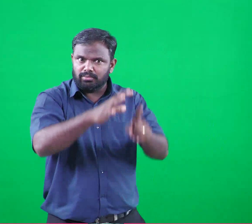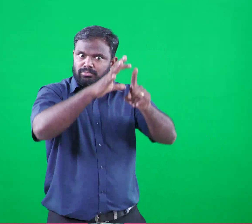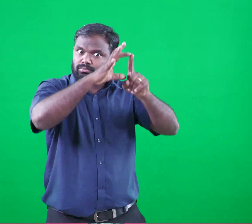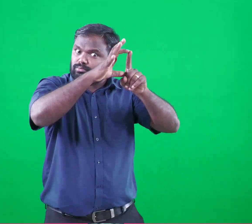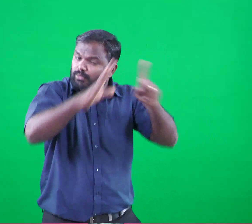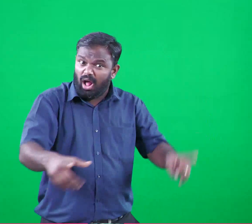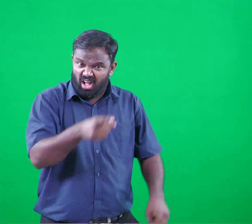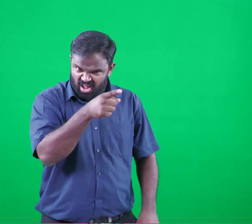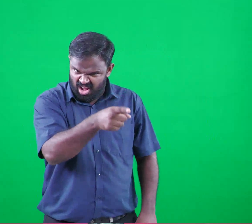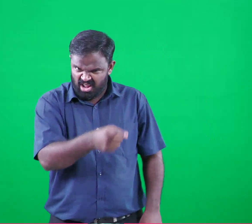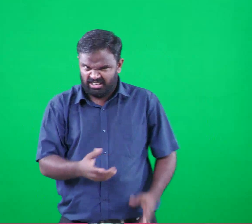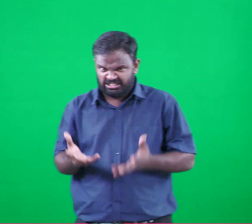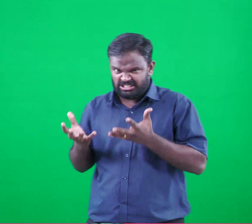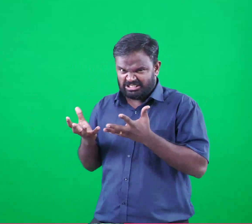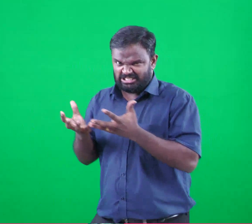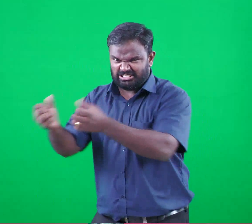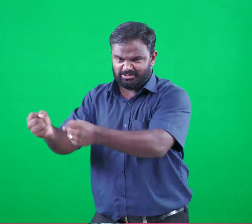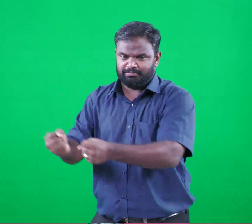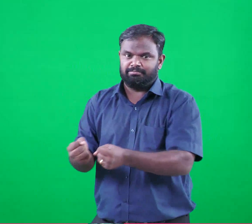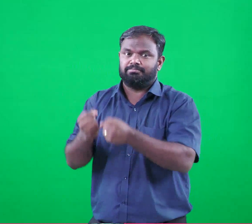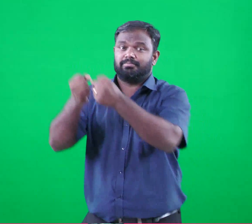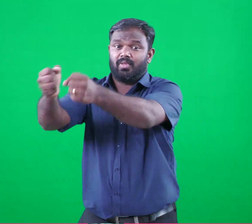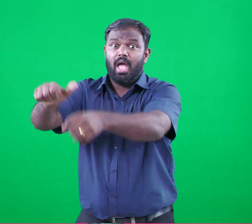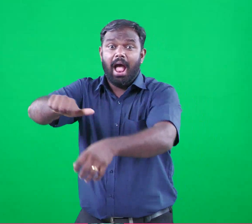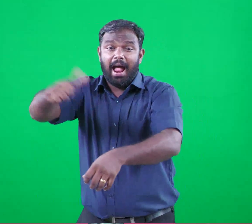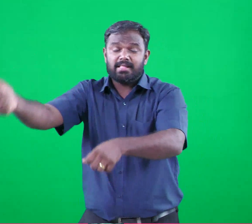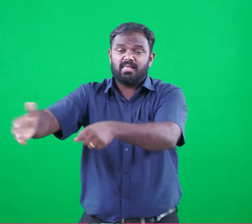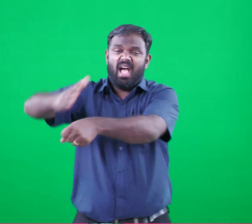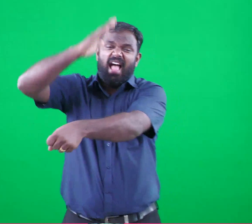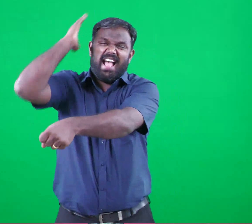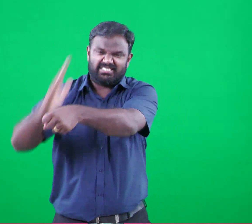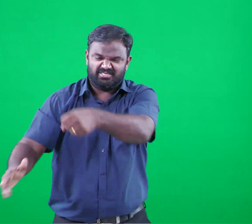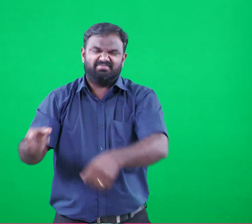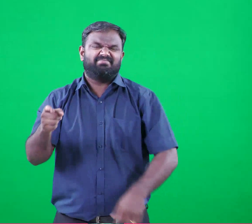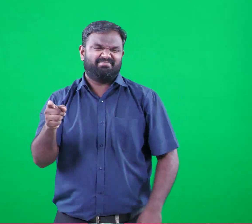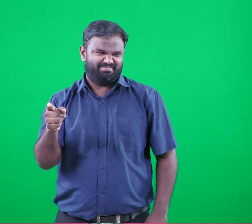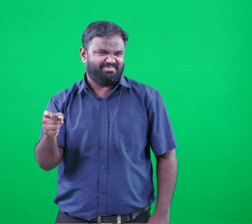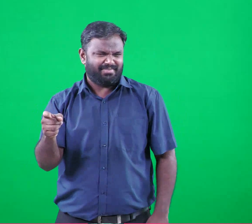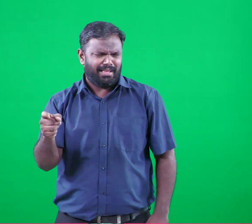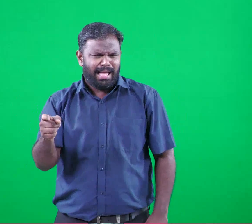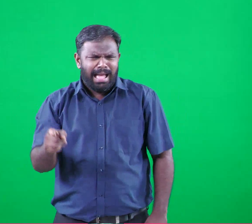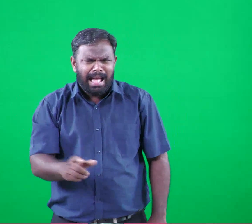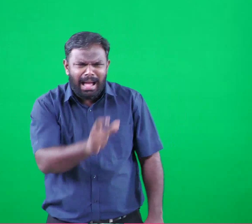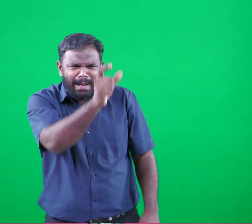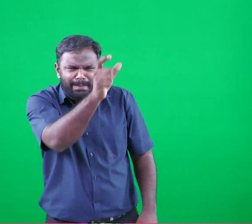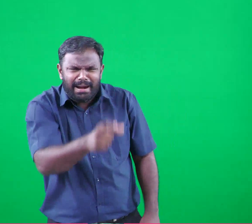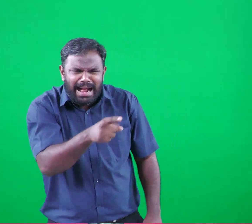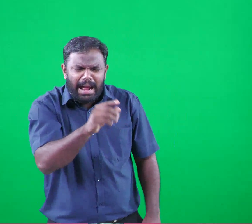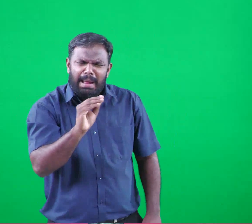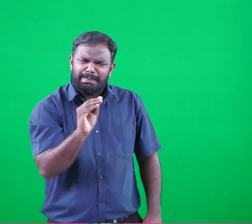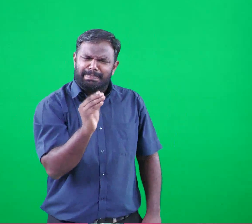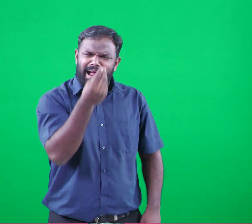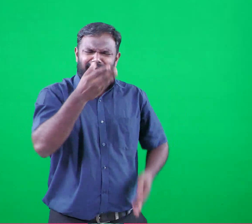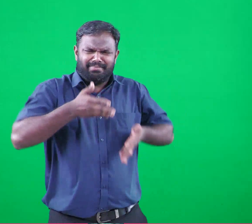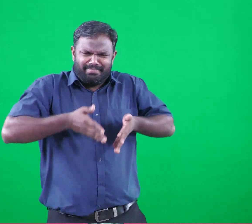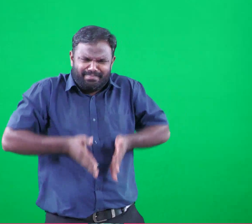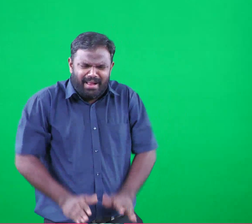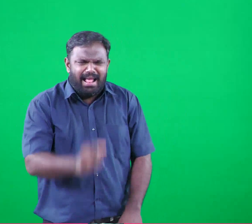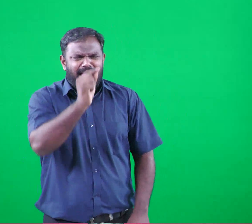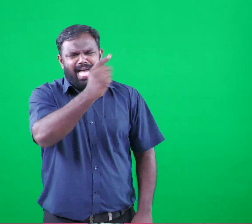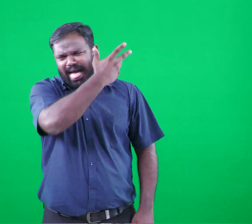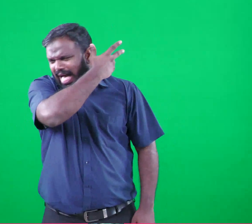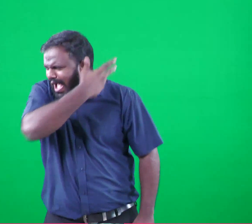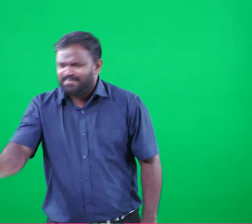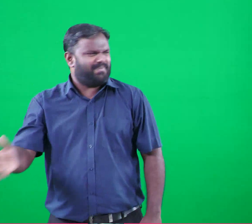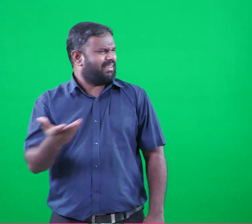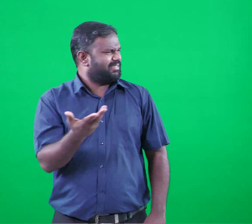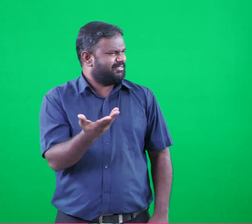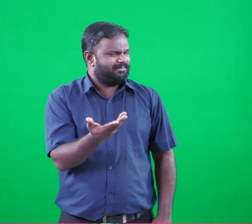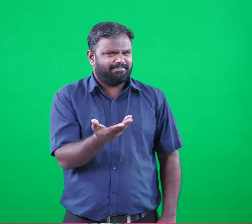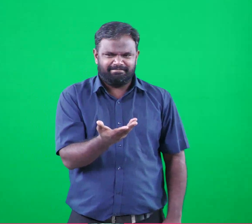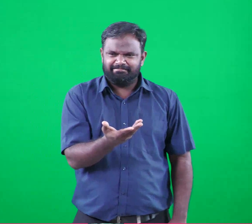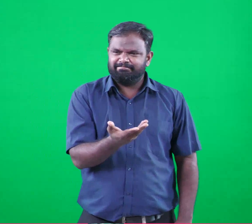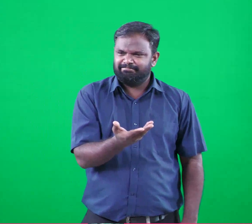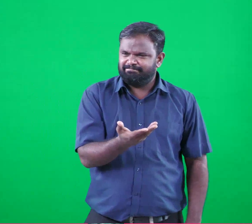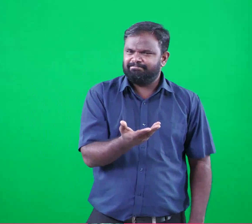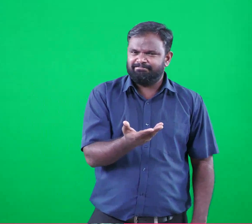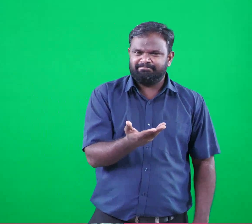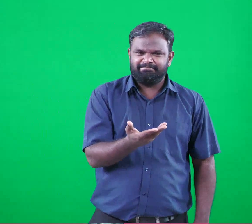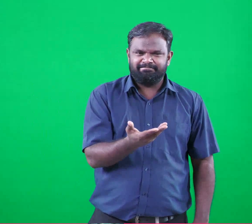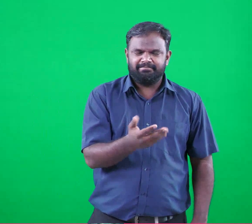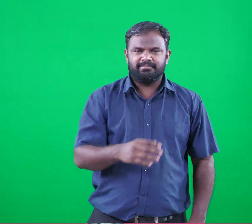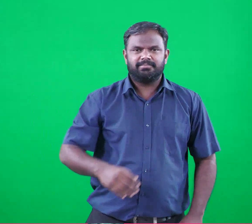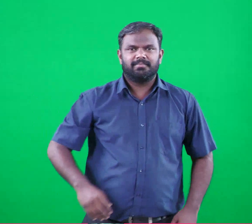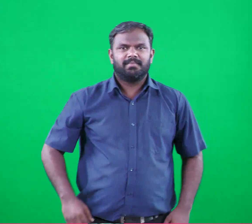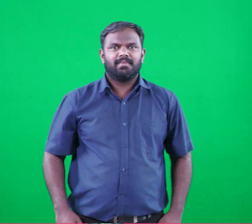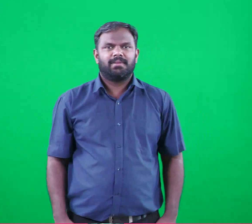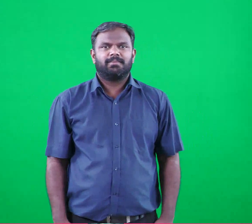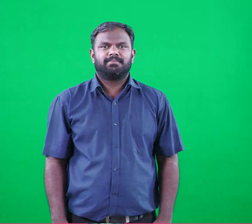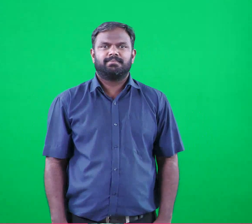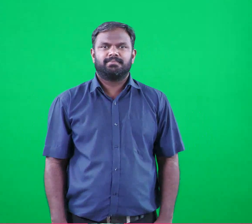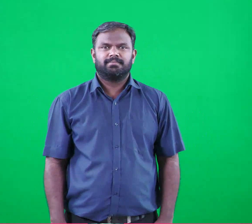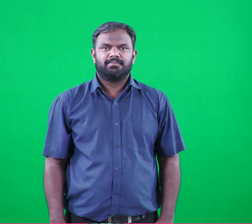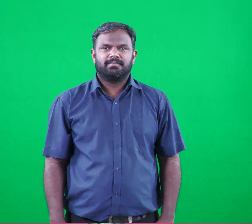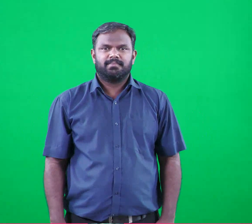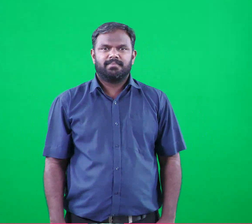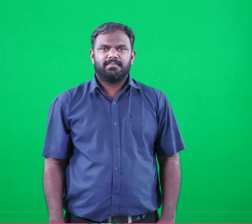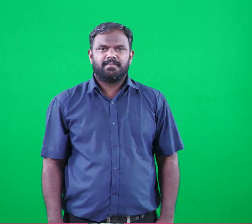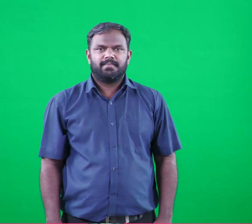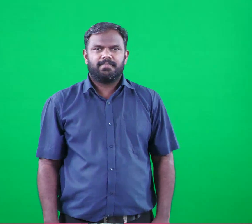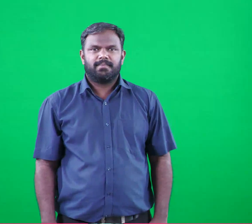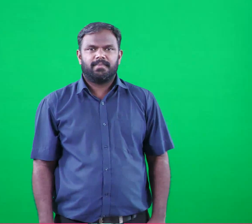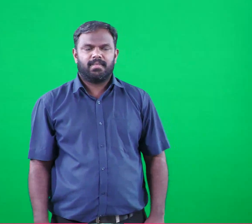It would be better for him if he had not been born."